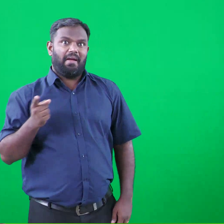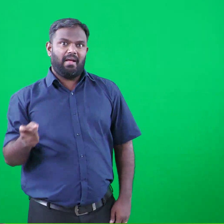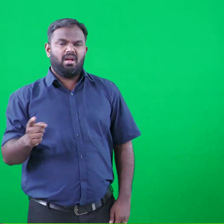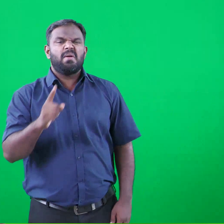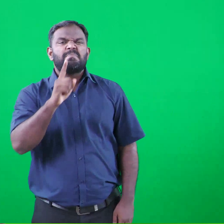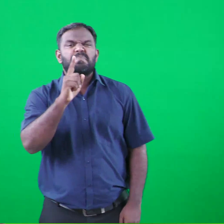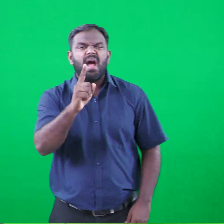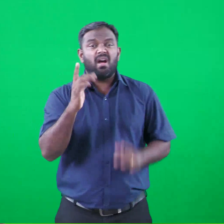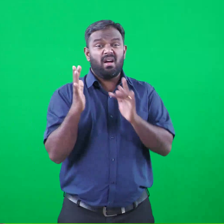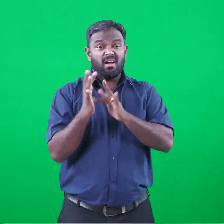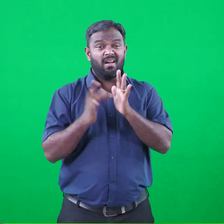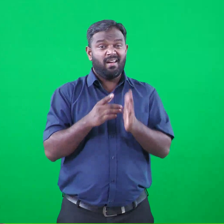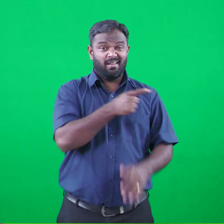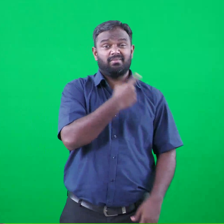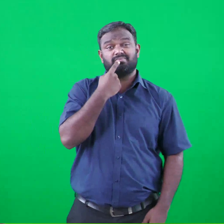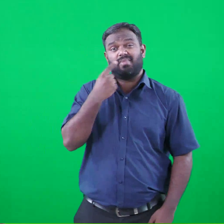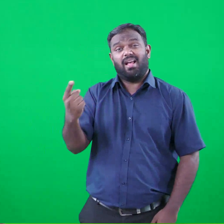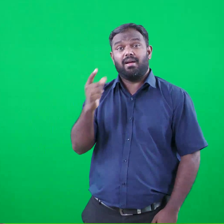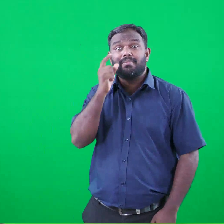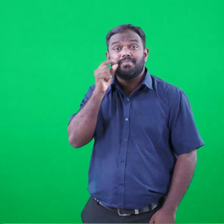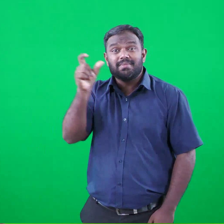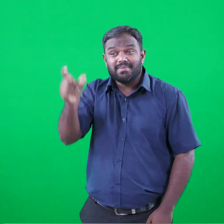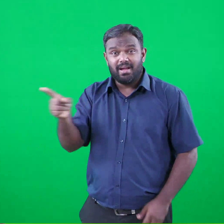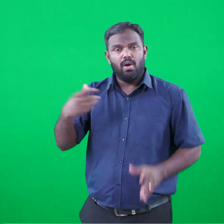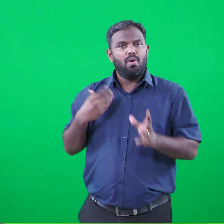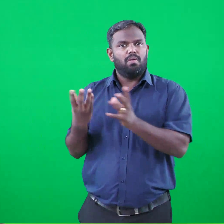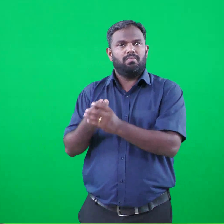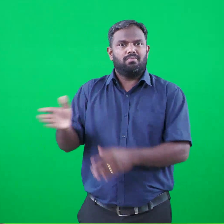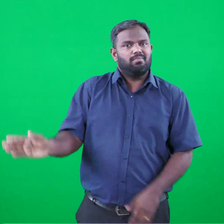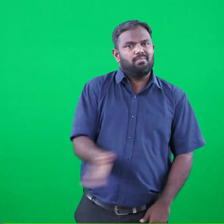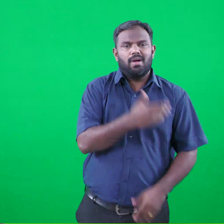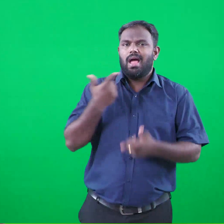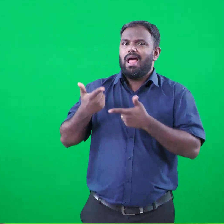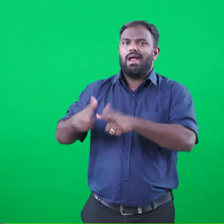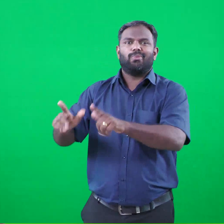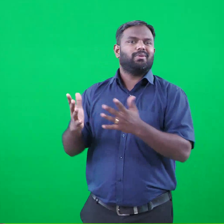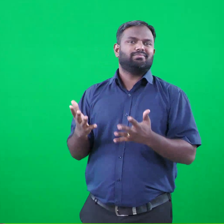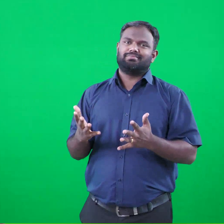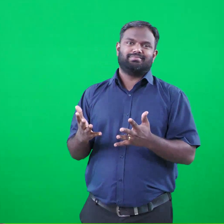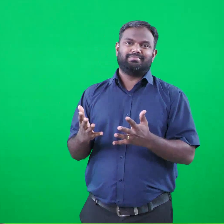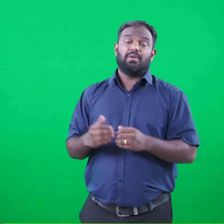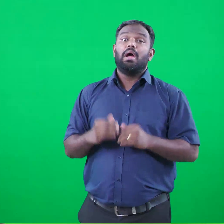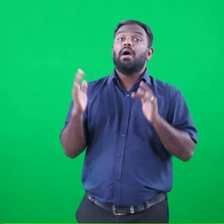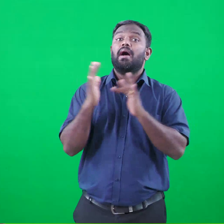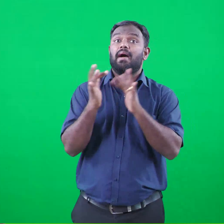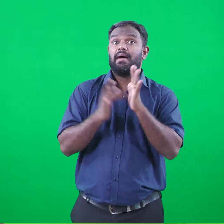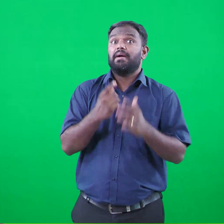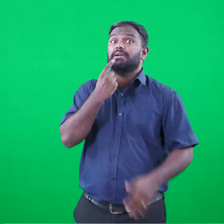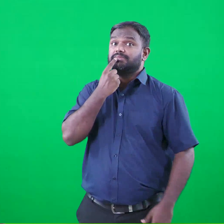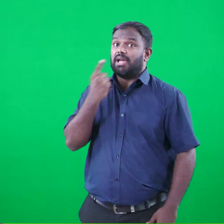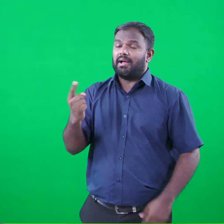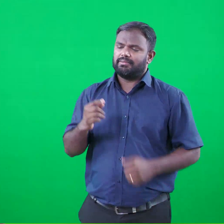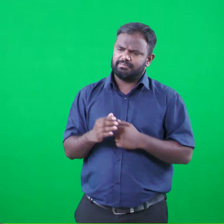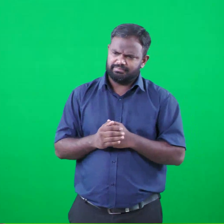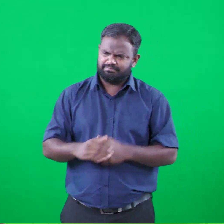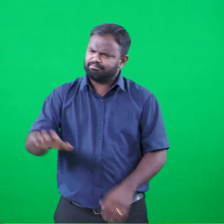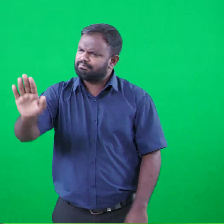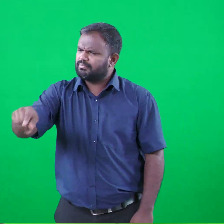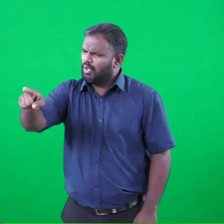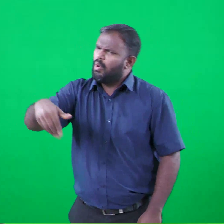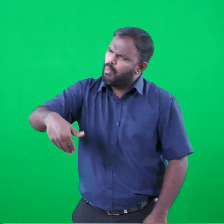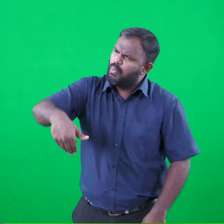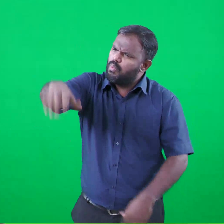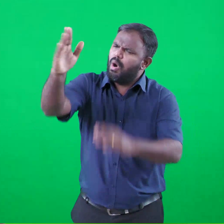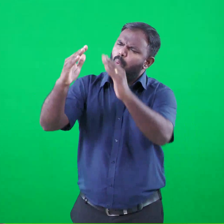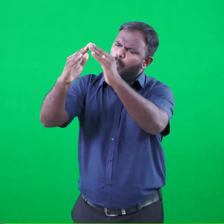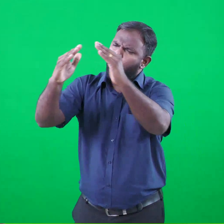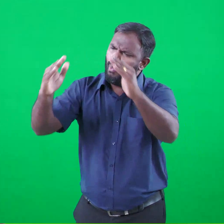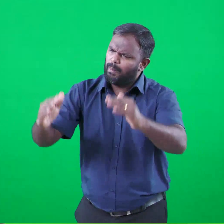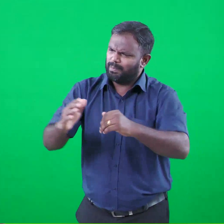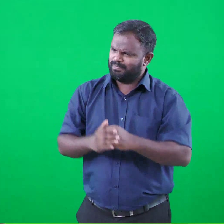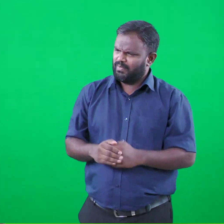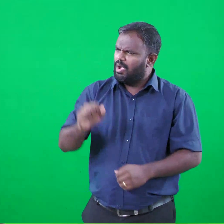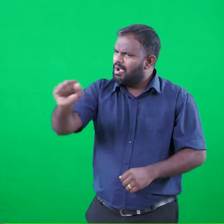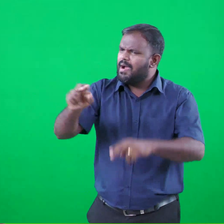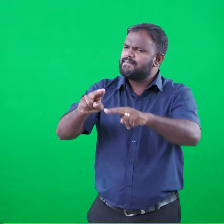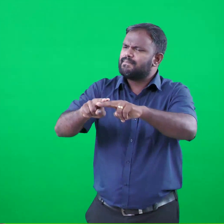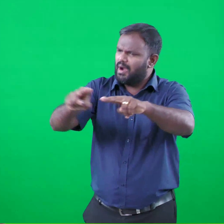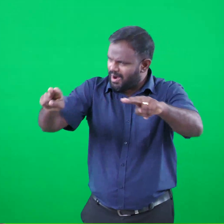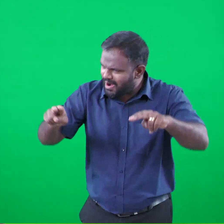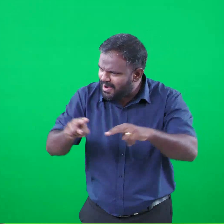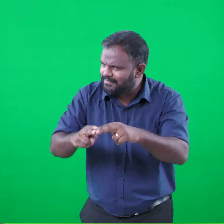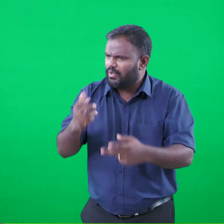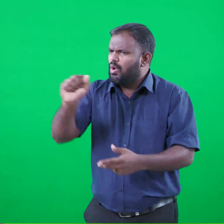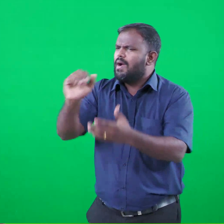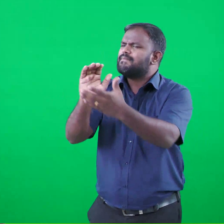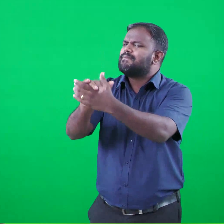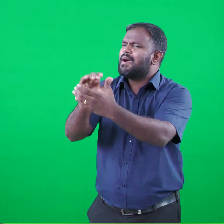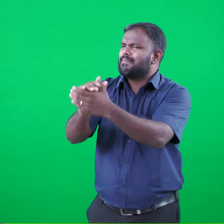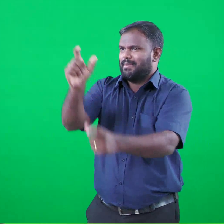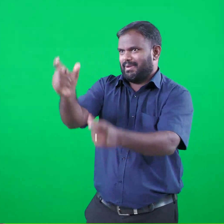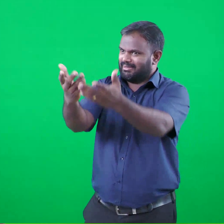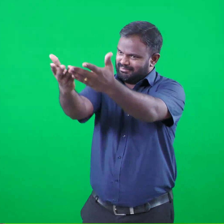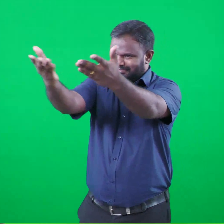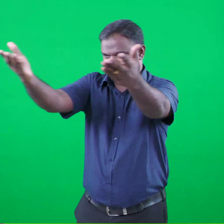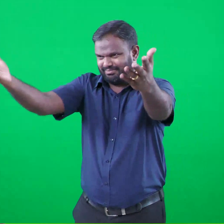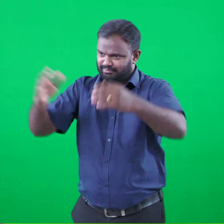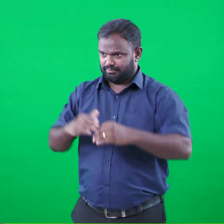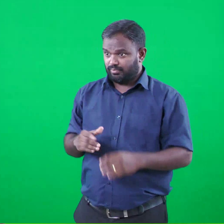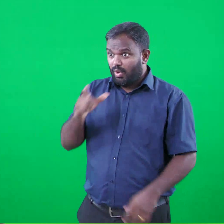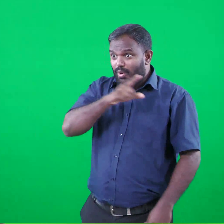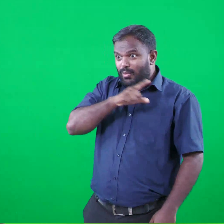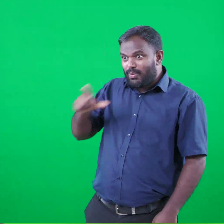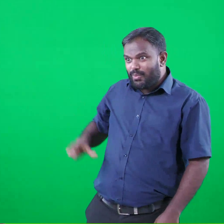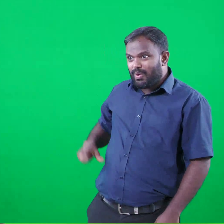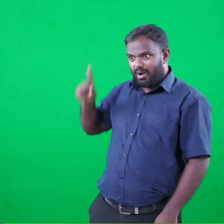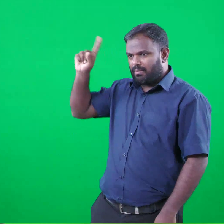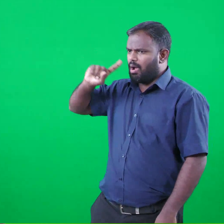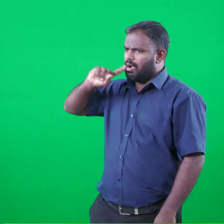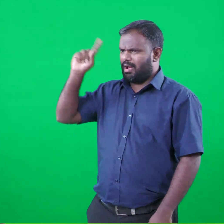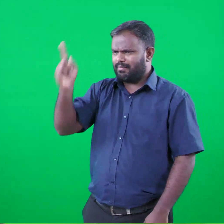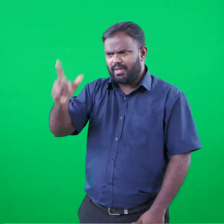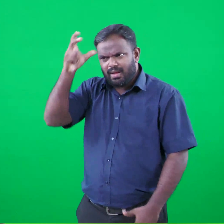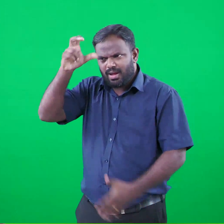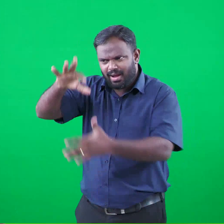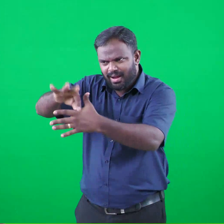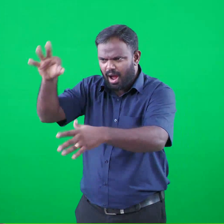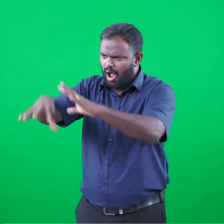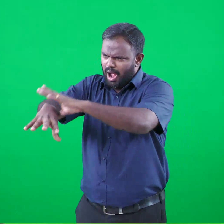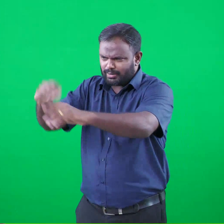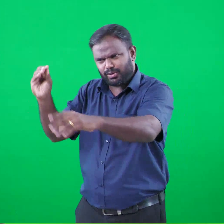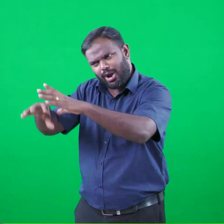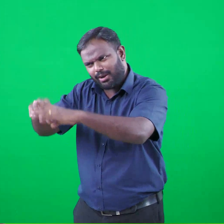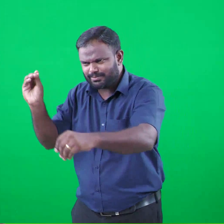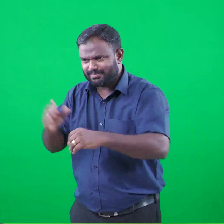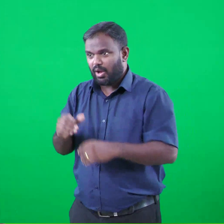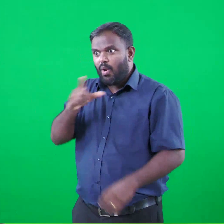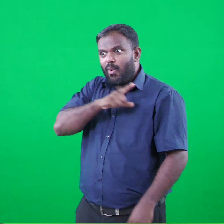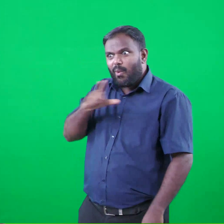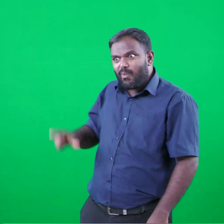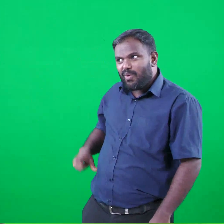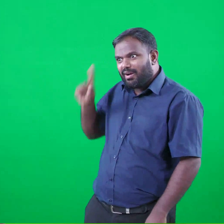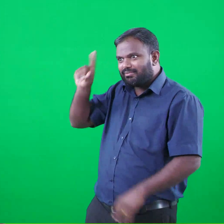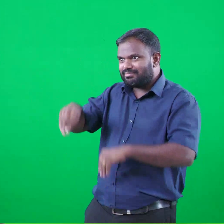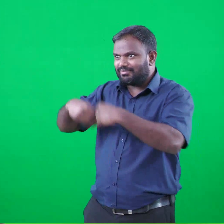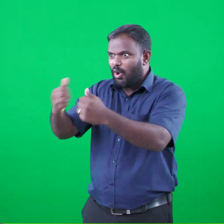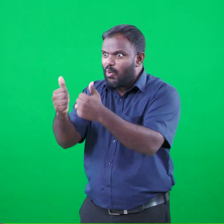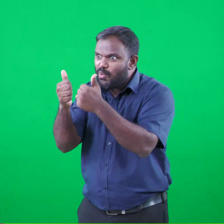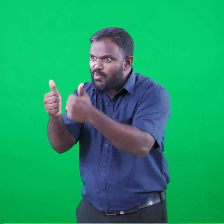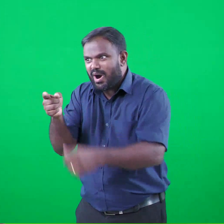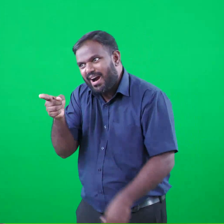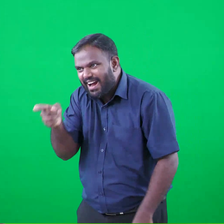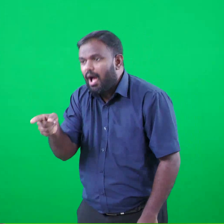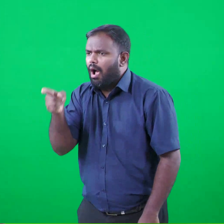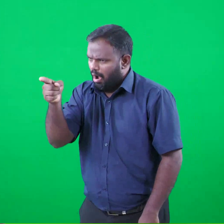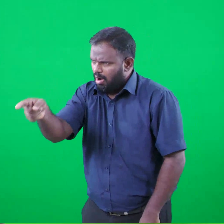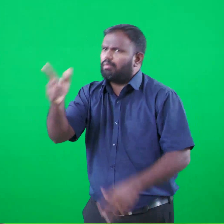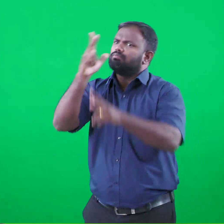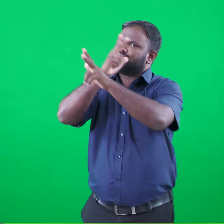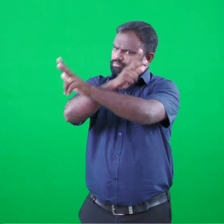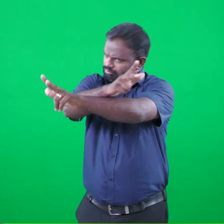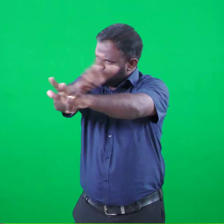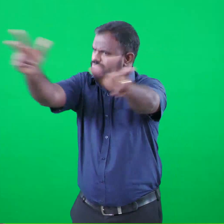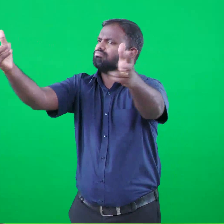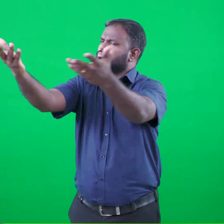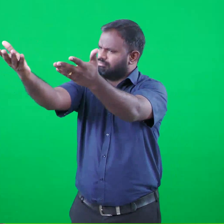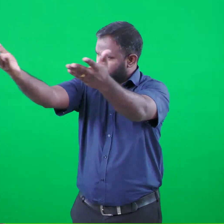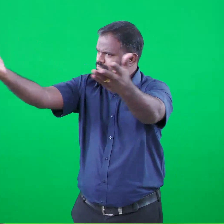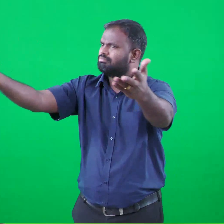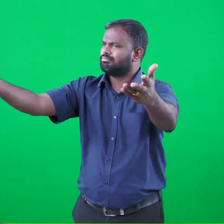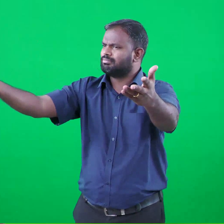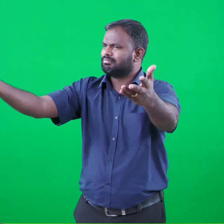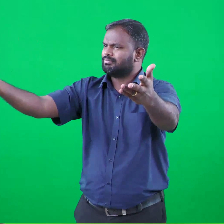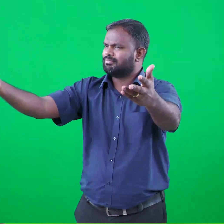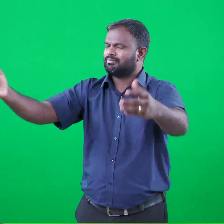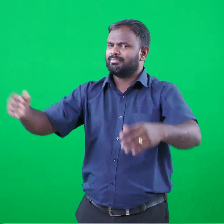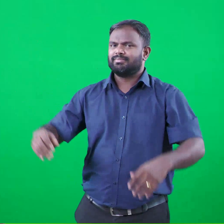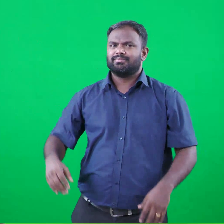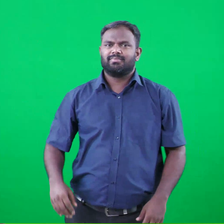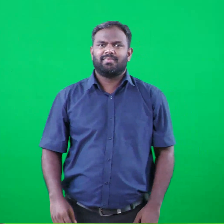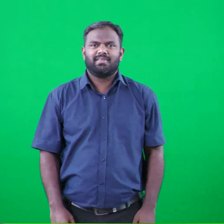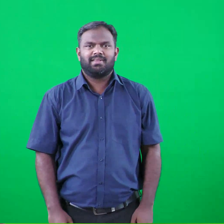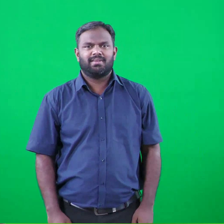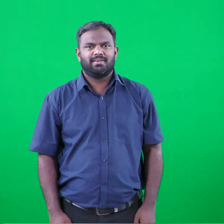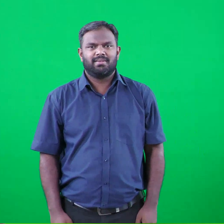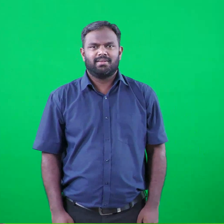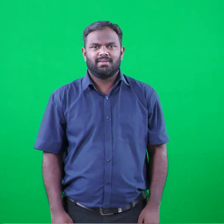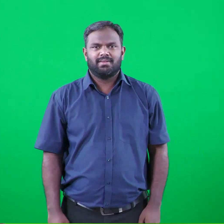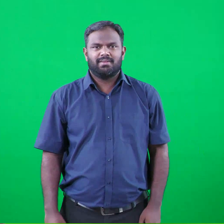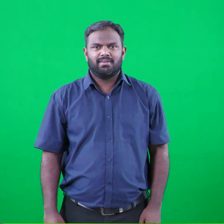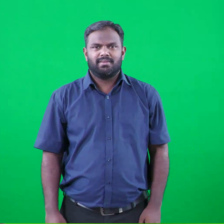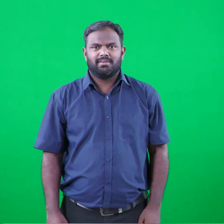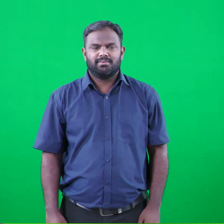" Go home to your own people," He said, "and tell them how much the Lord has done for you, and what mercy He has shown you."